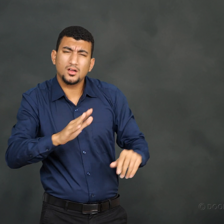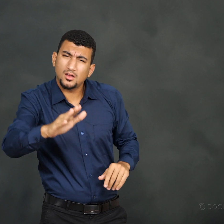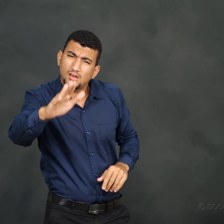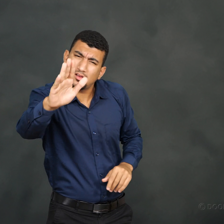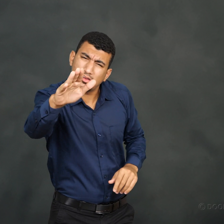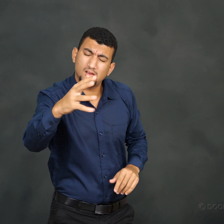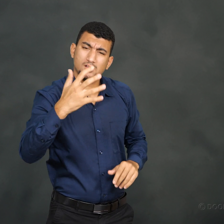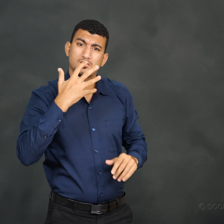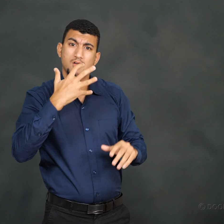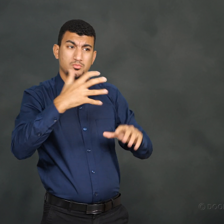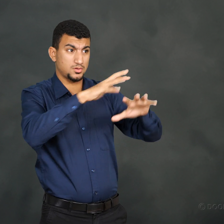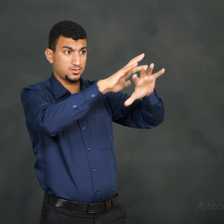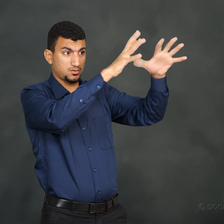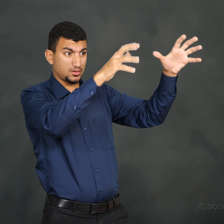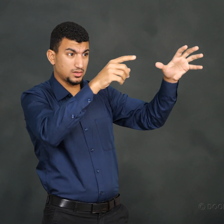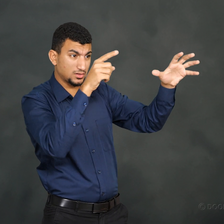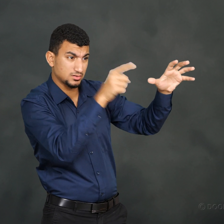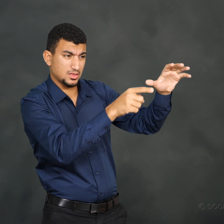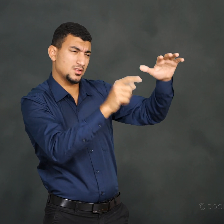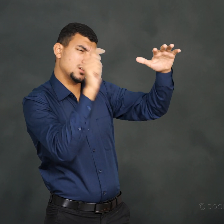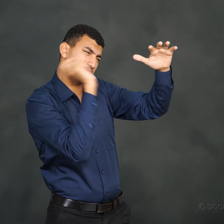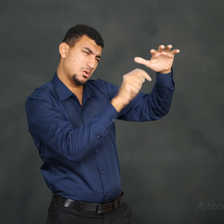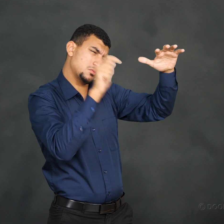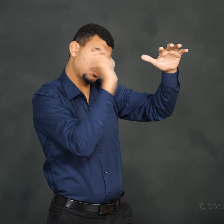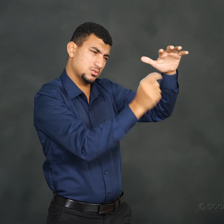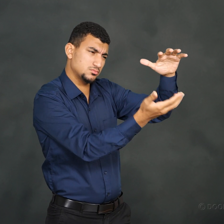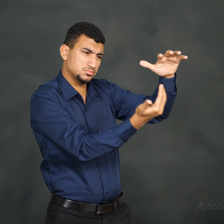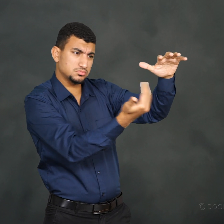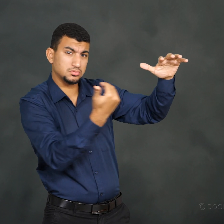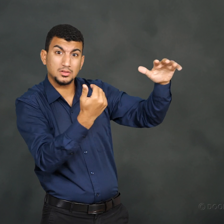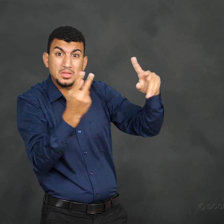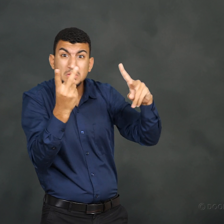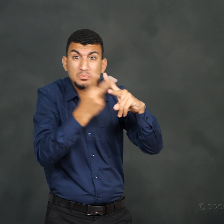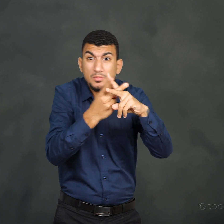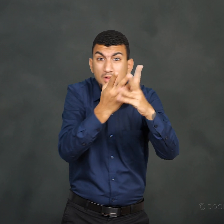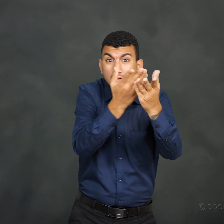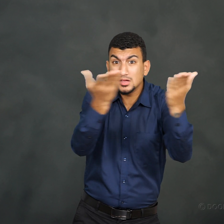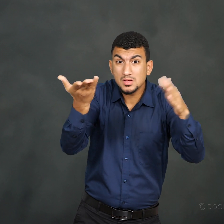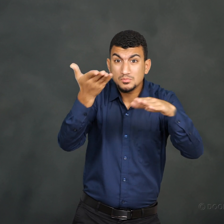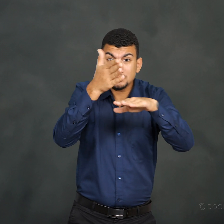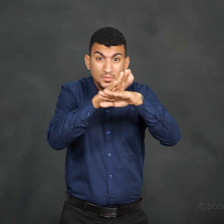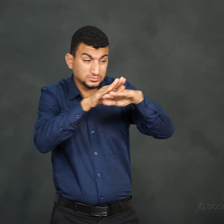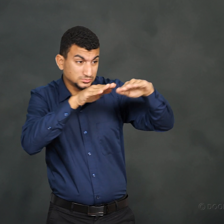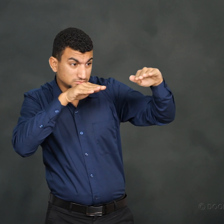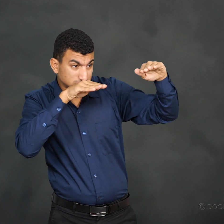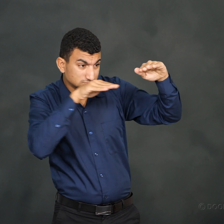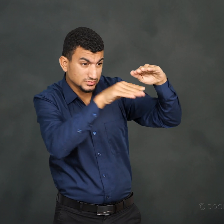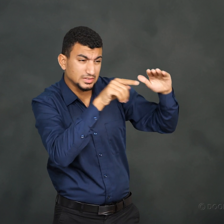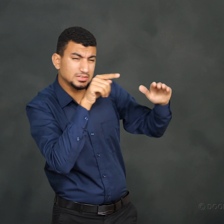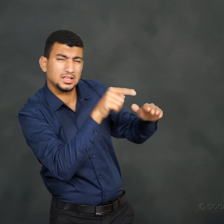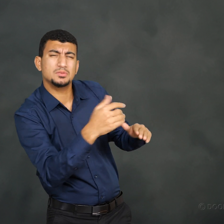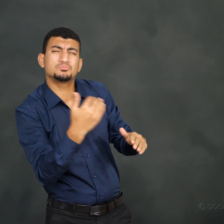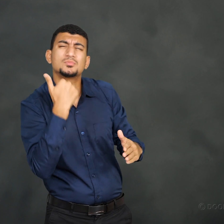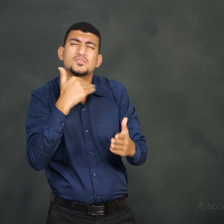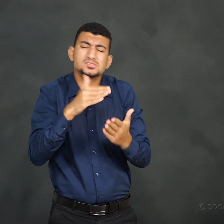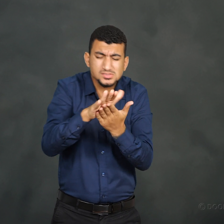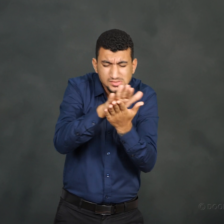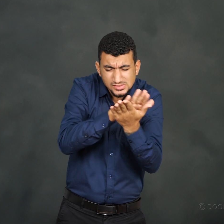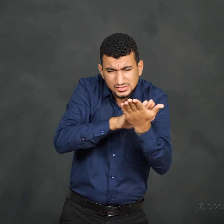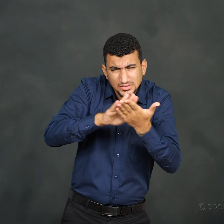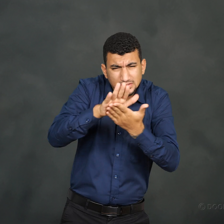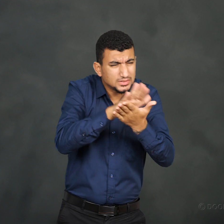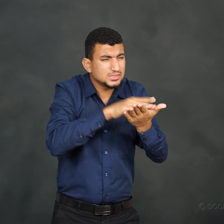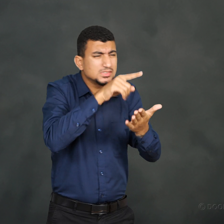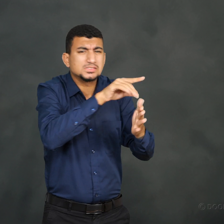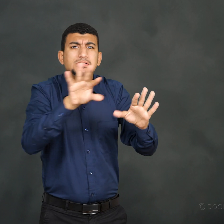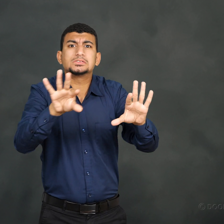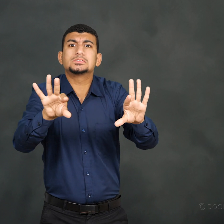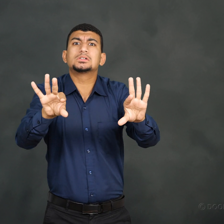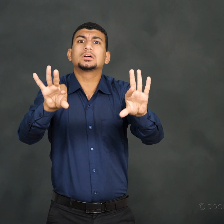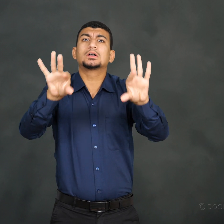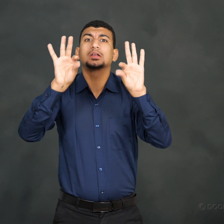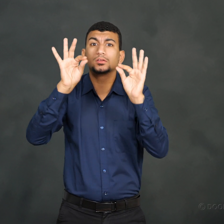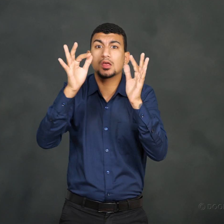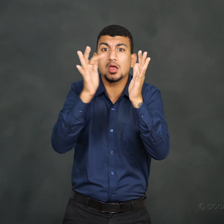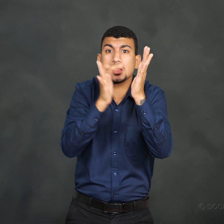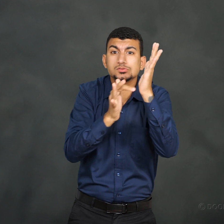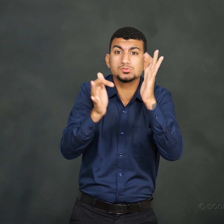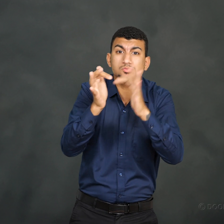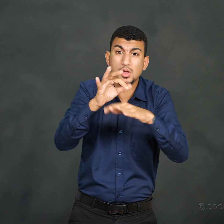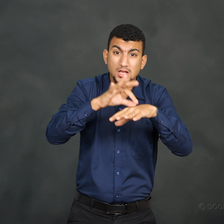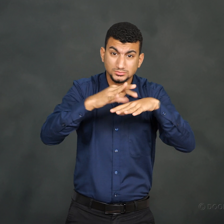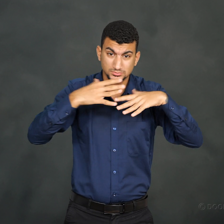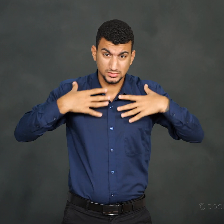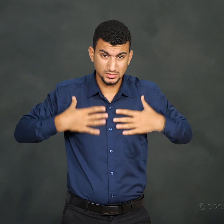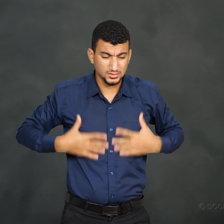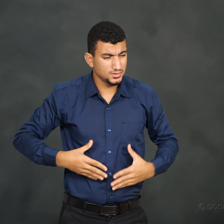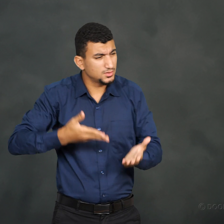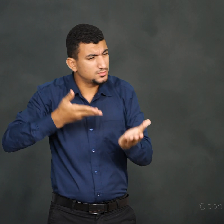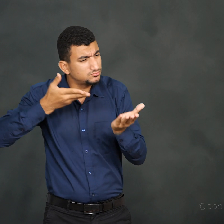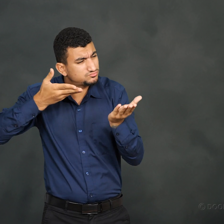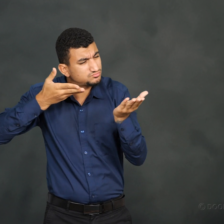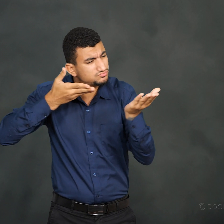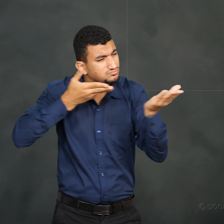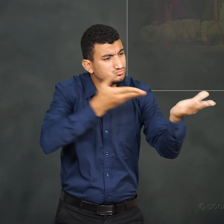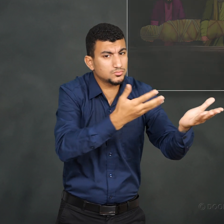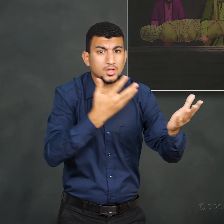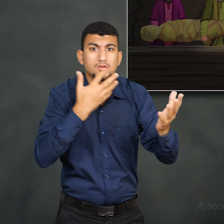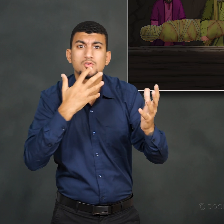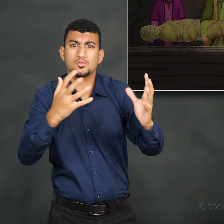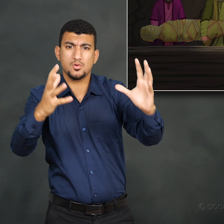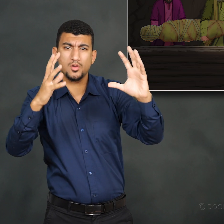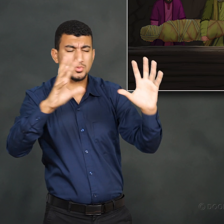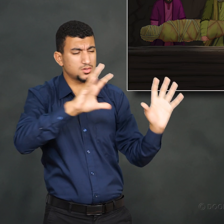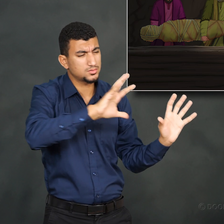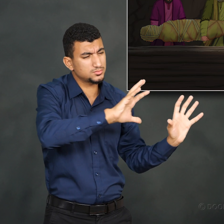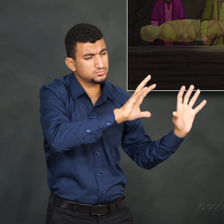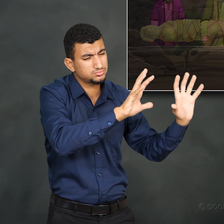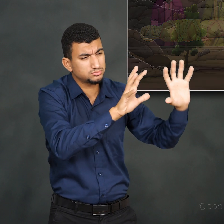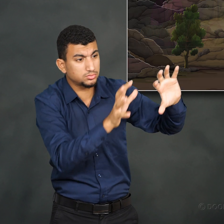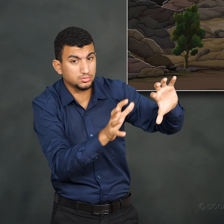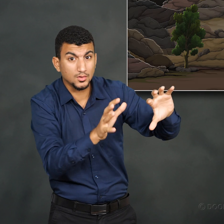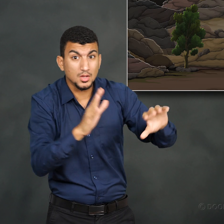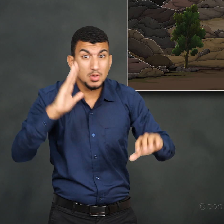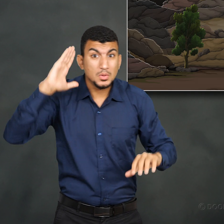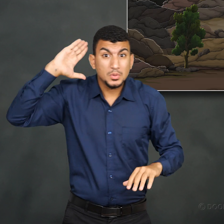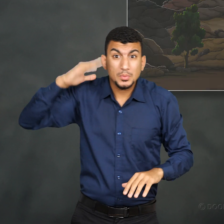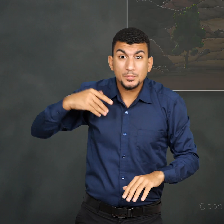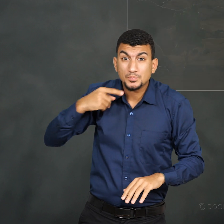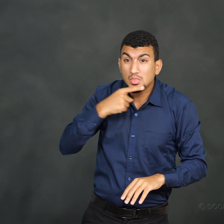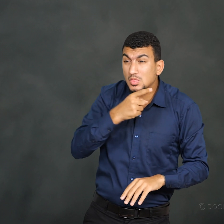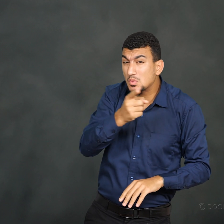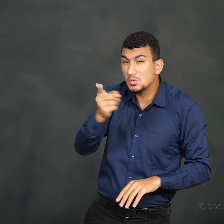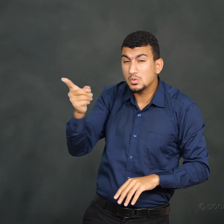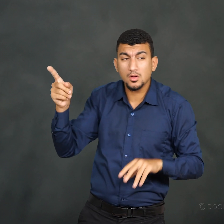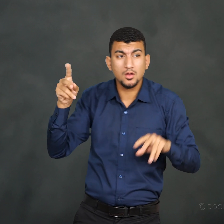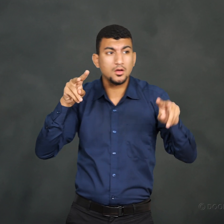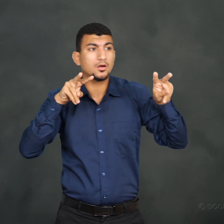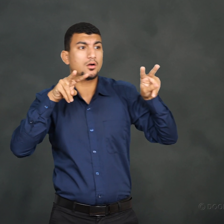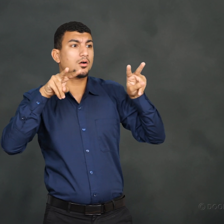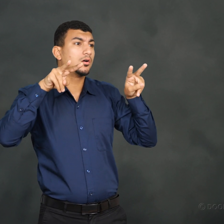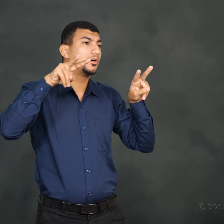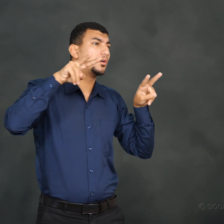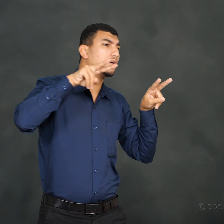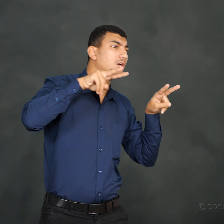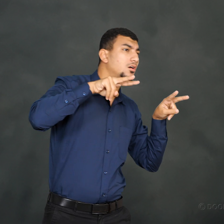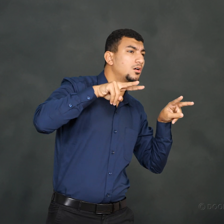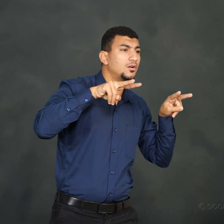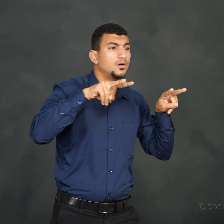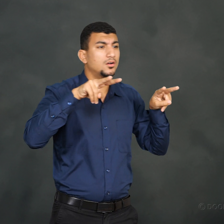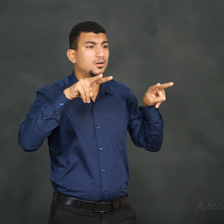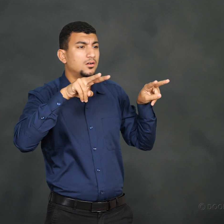It was Preparation Day, and the Sabbath was beginning.